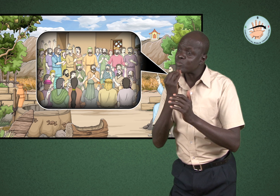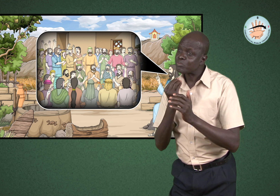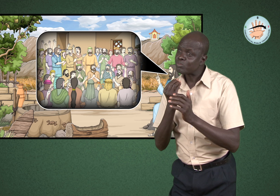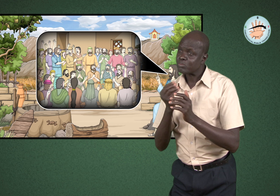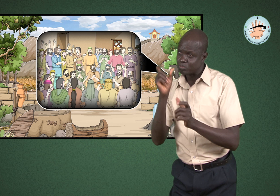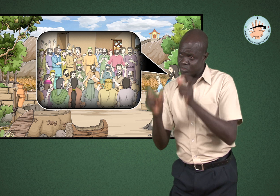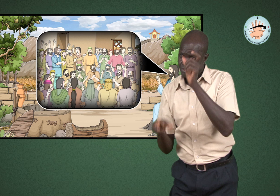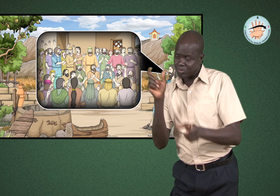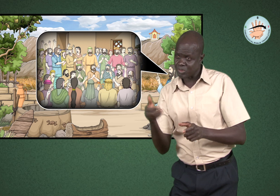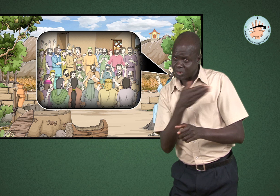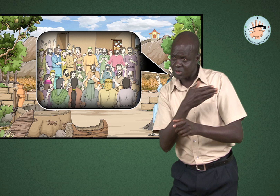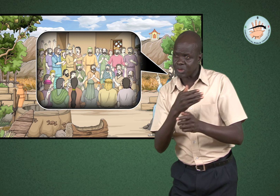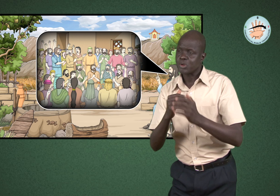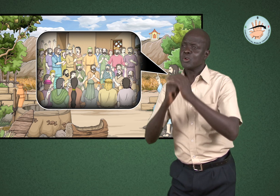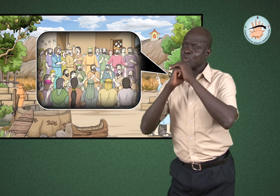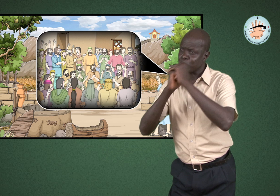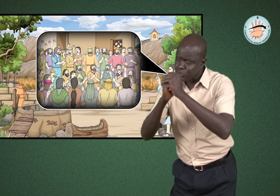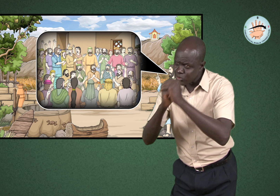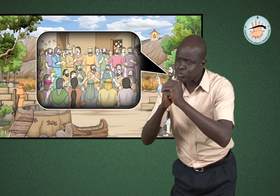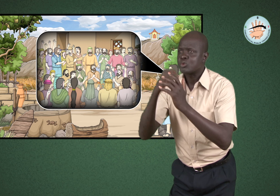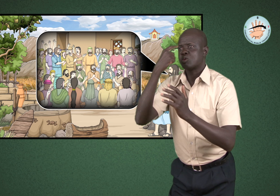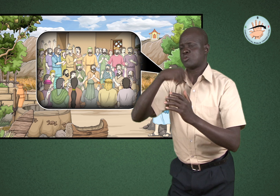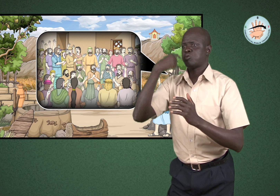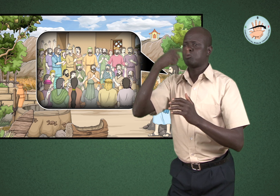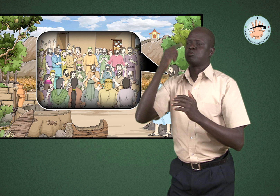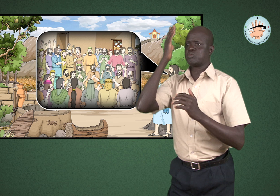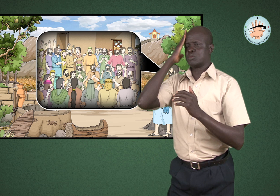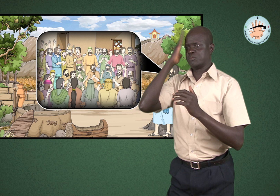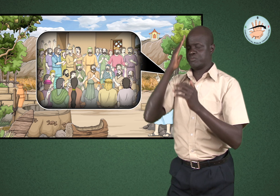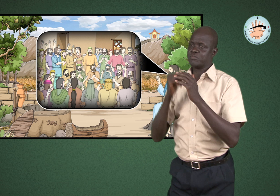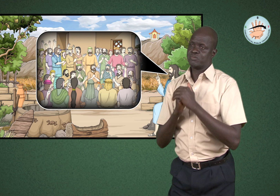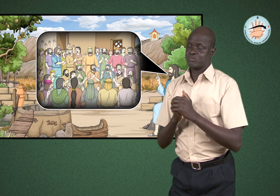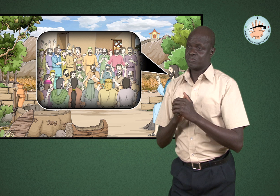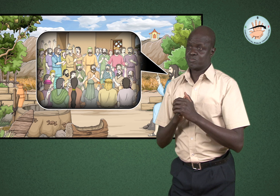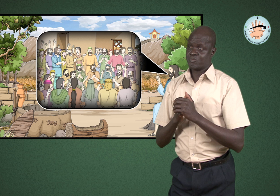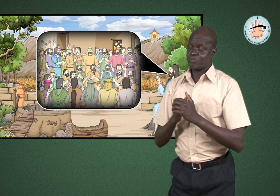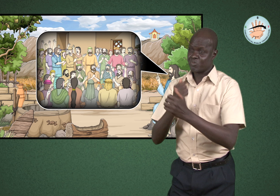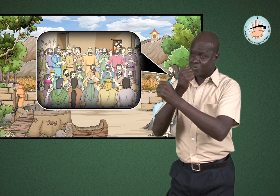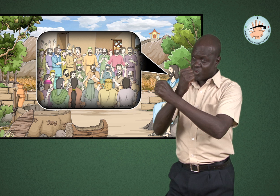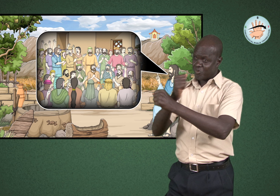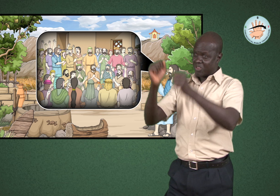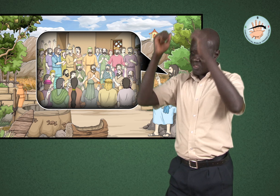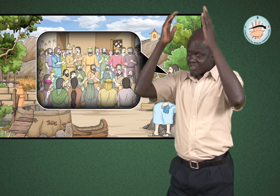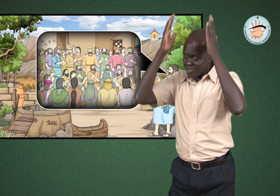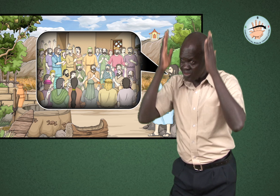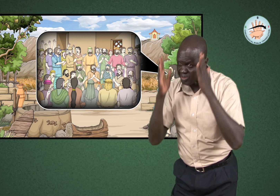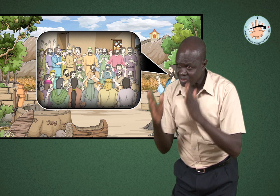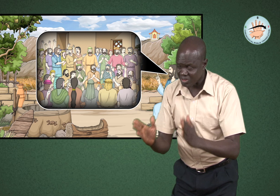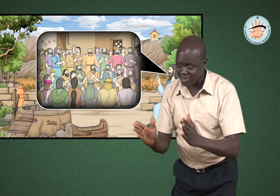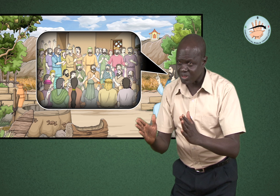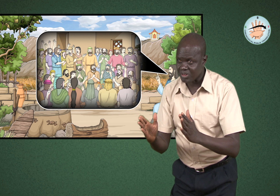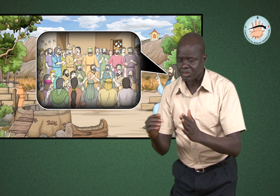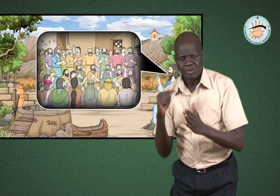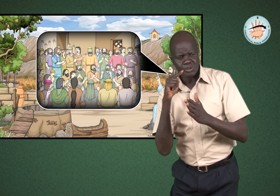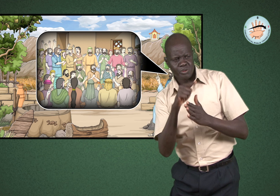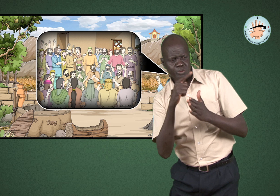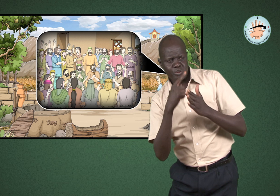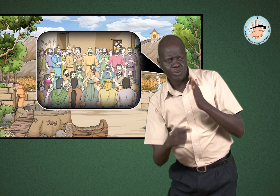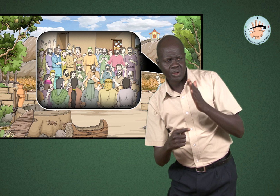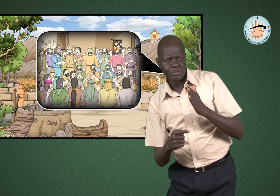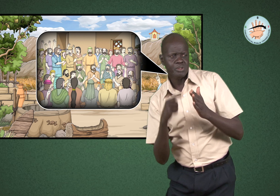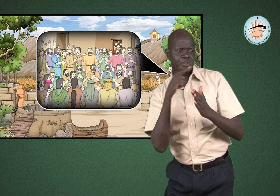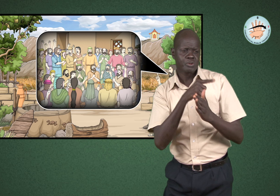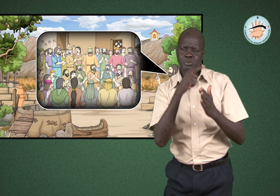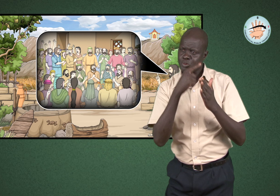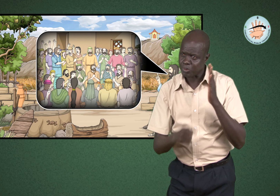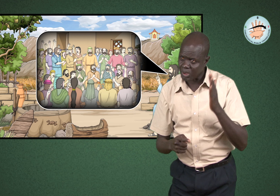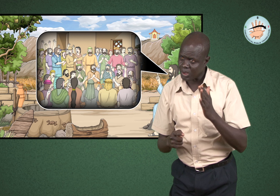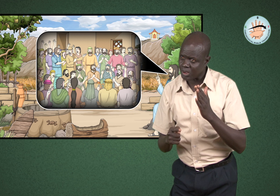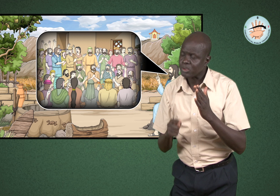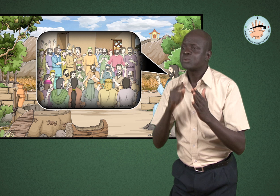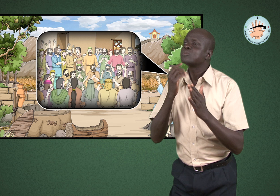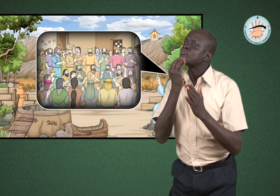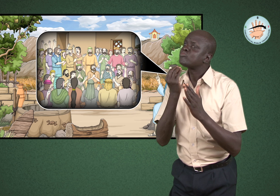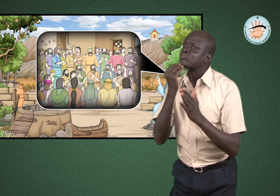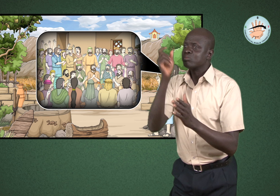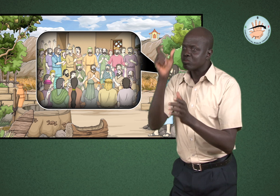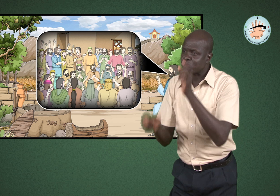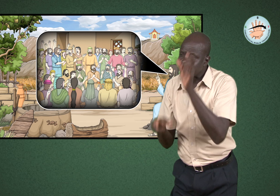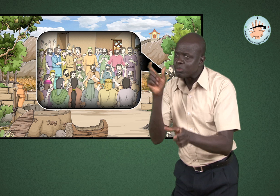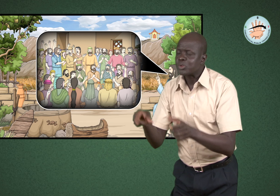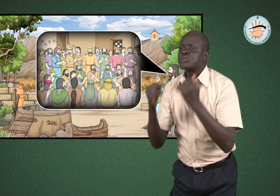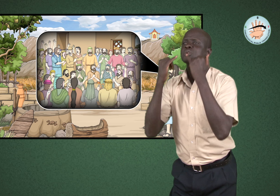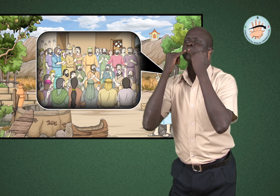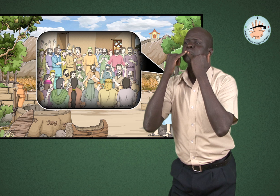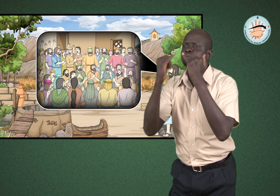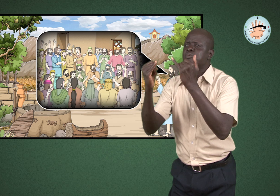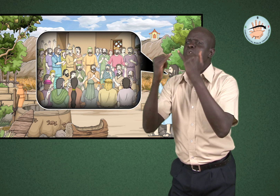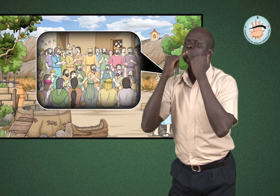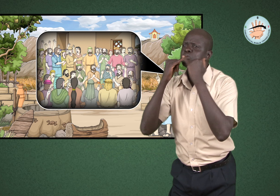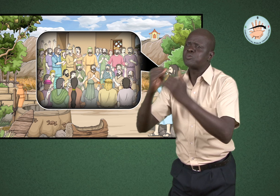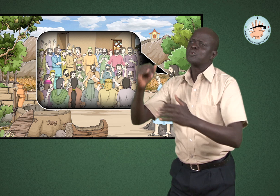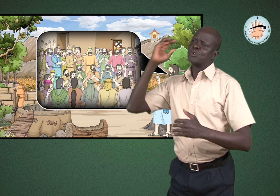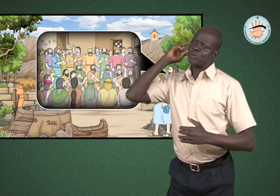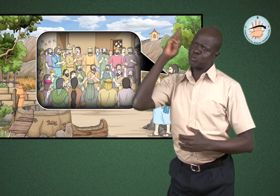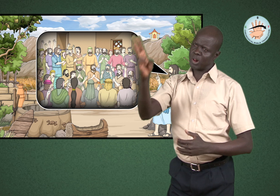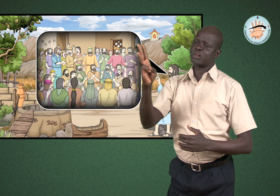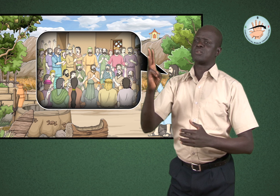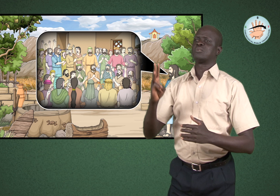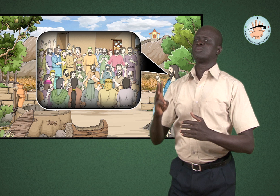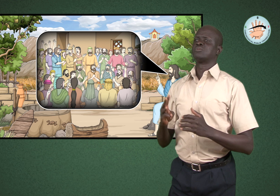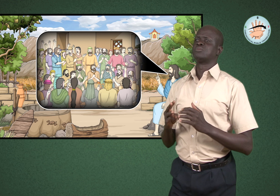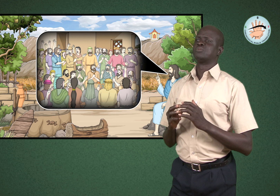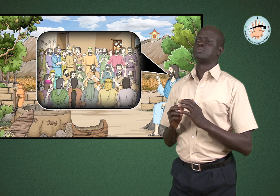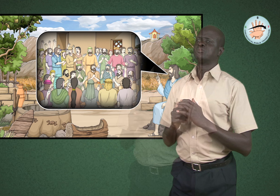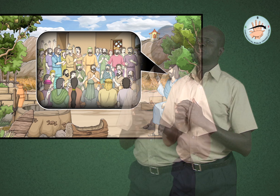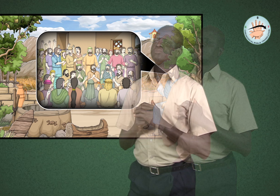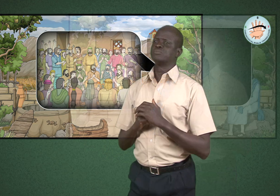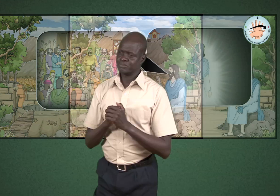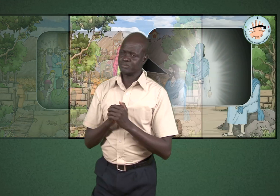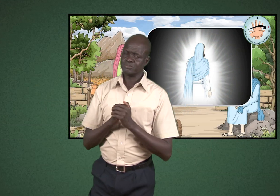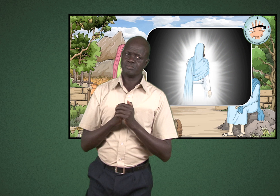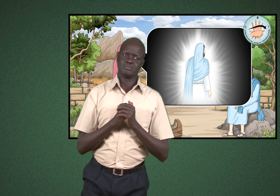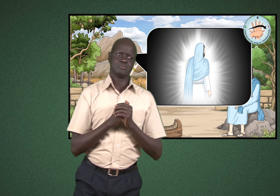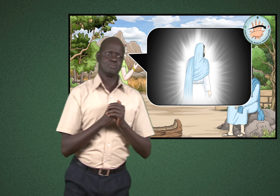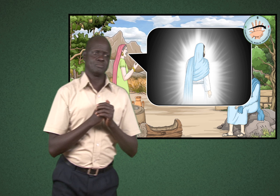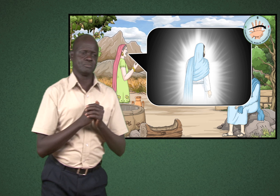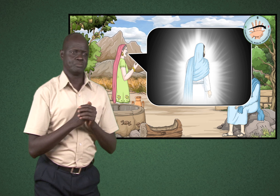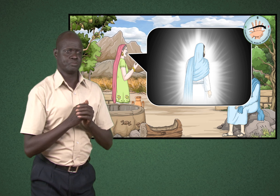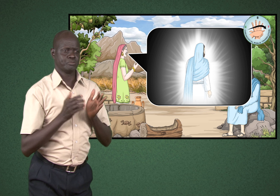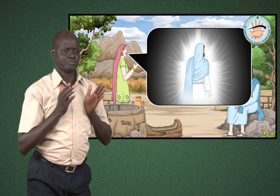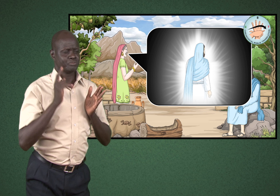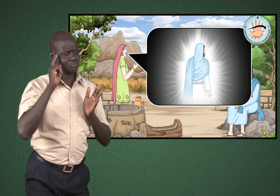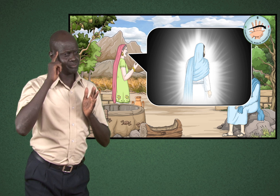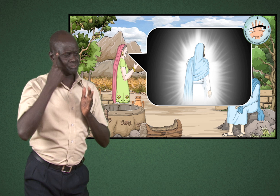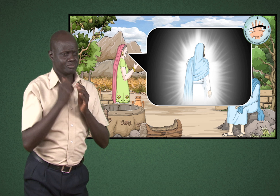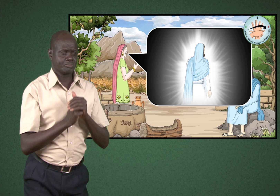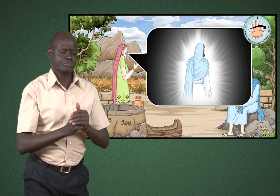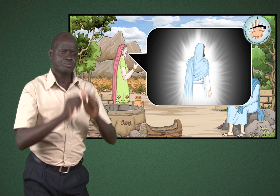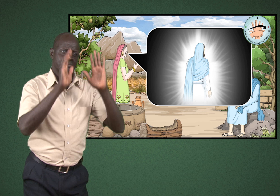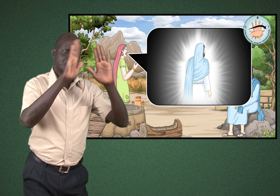God is Spirit, and His worshipers must worship Him in spirit and in truth.”